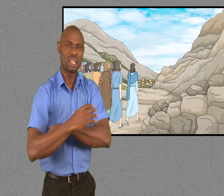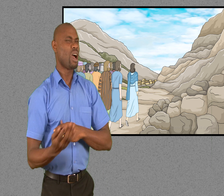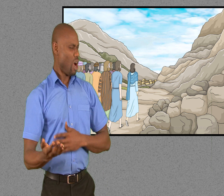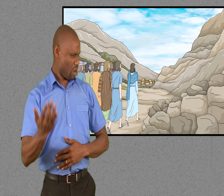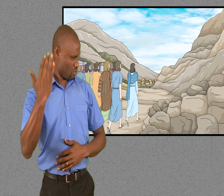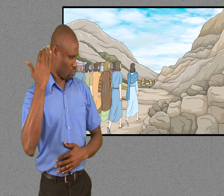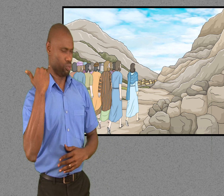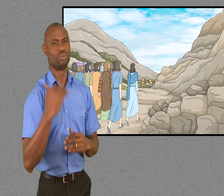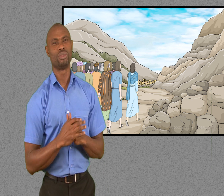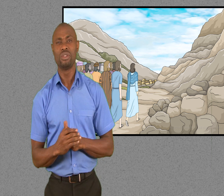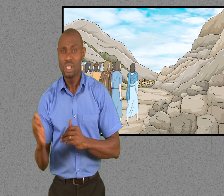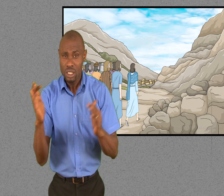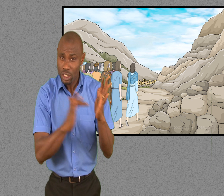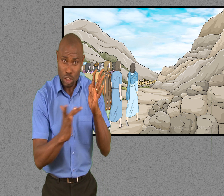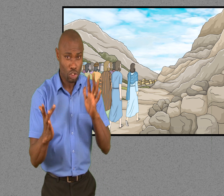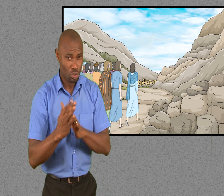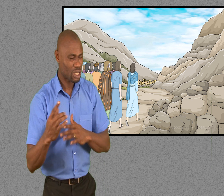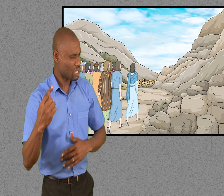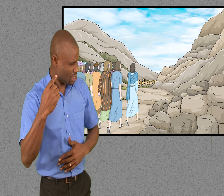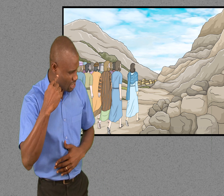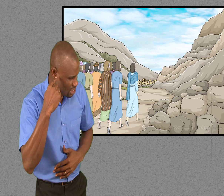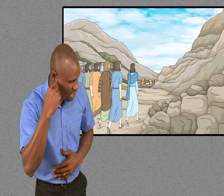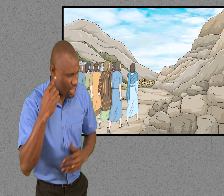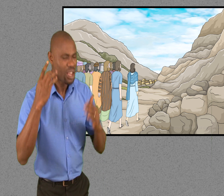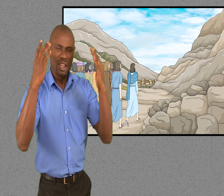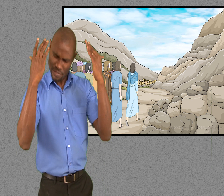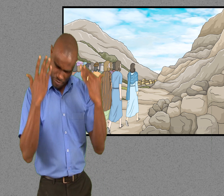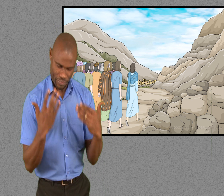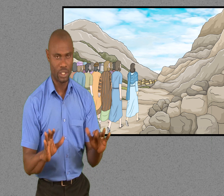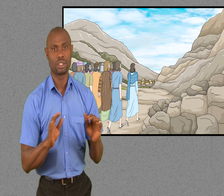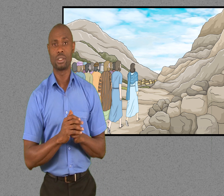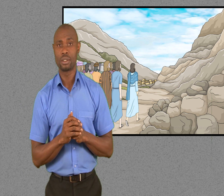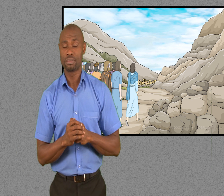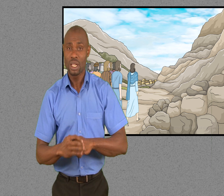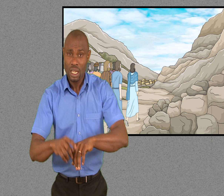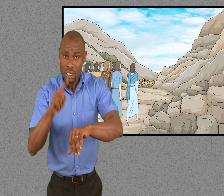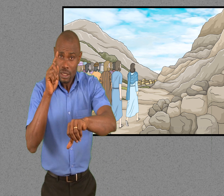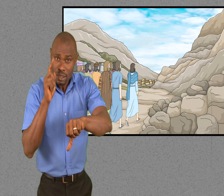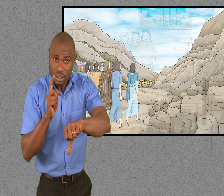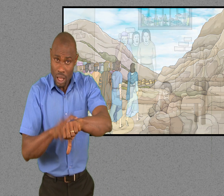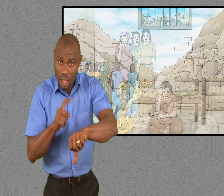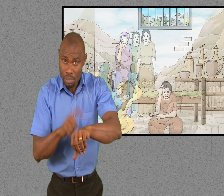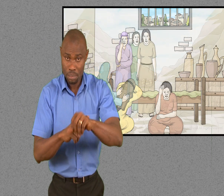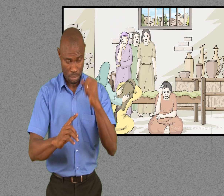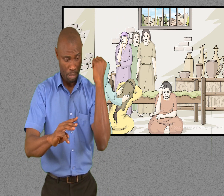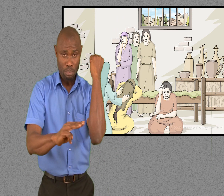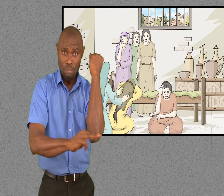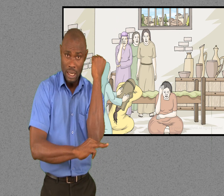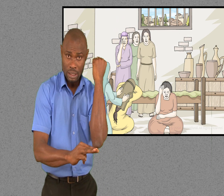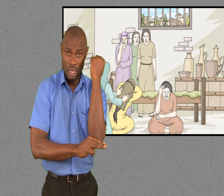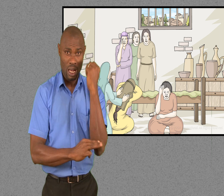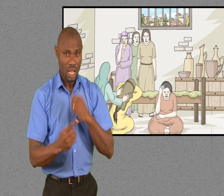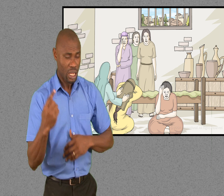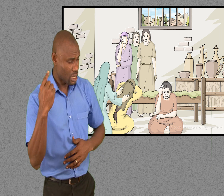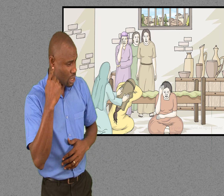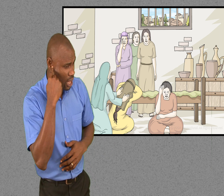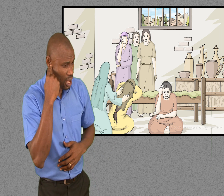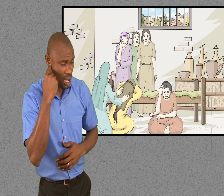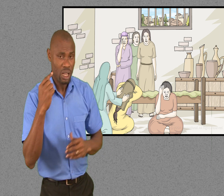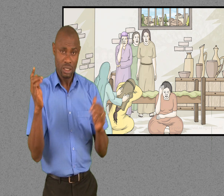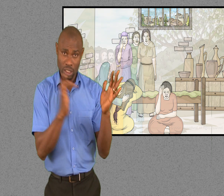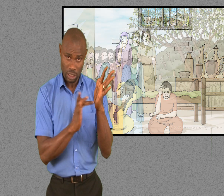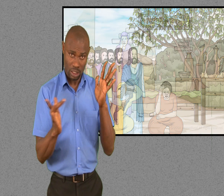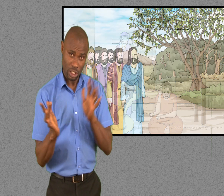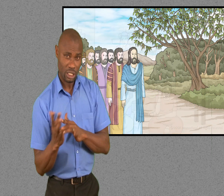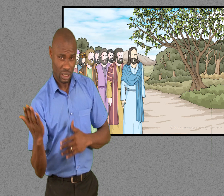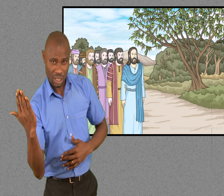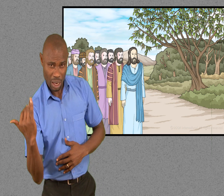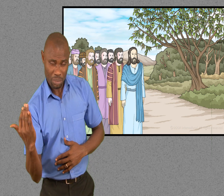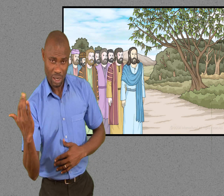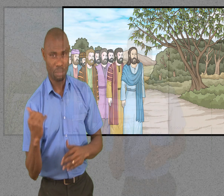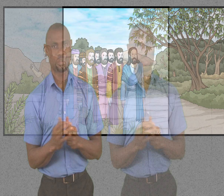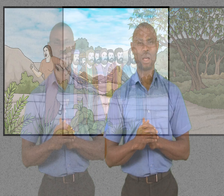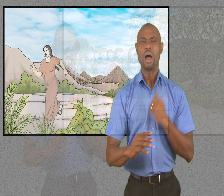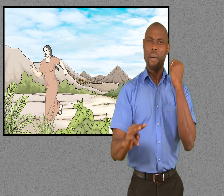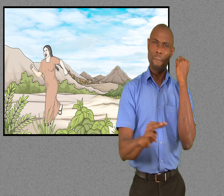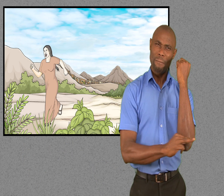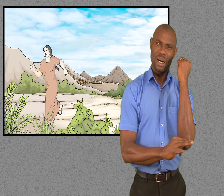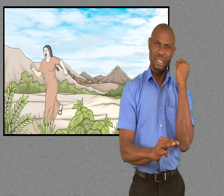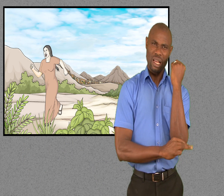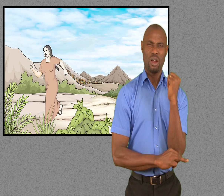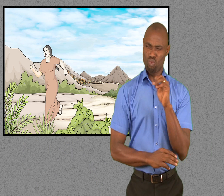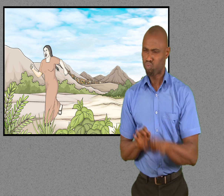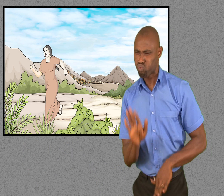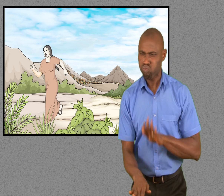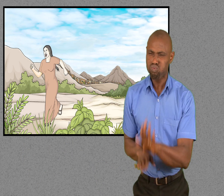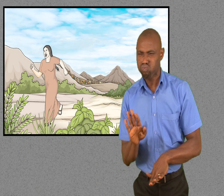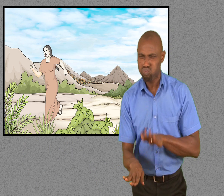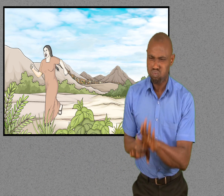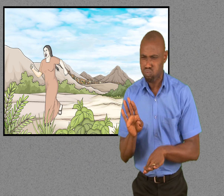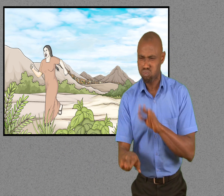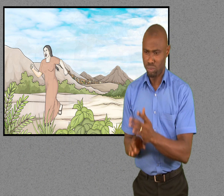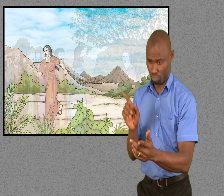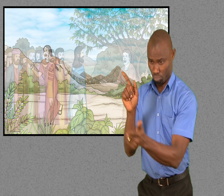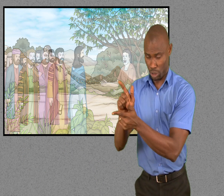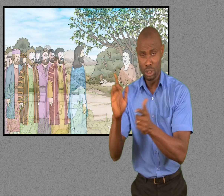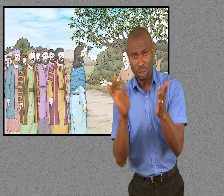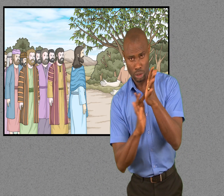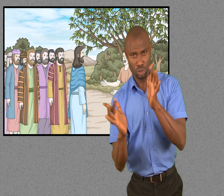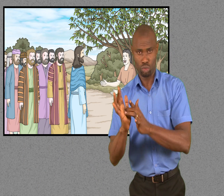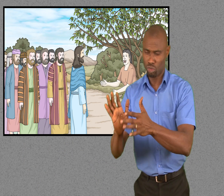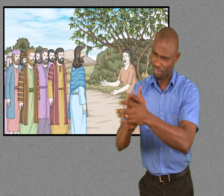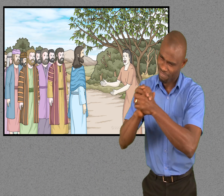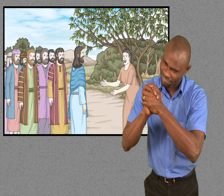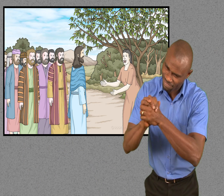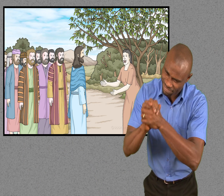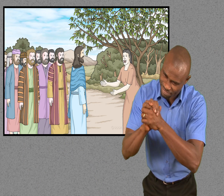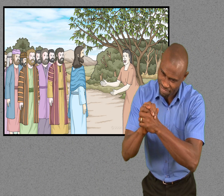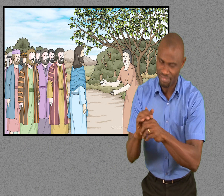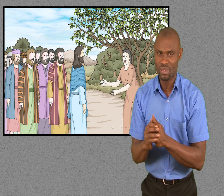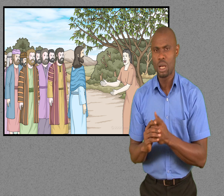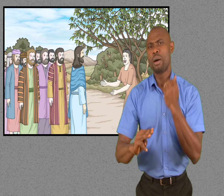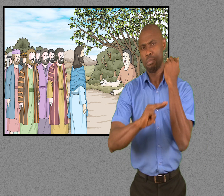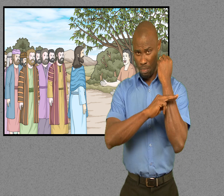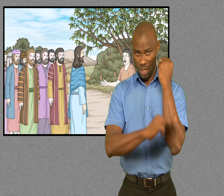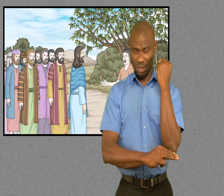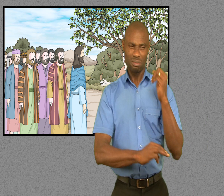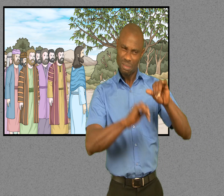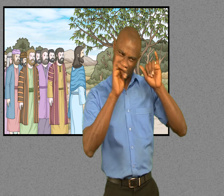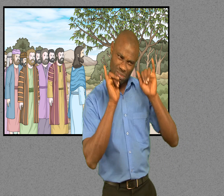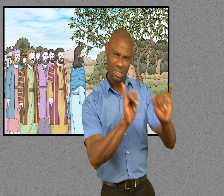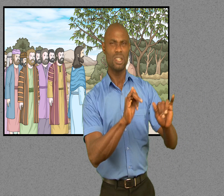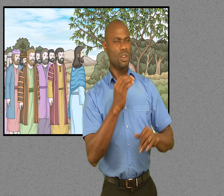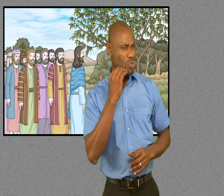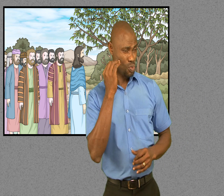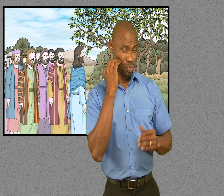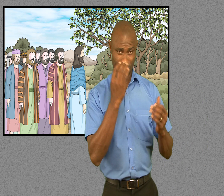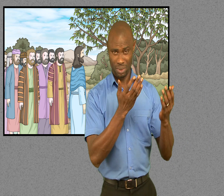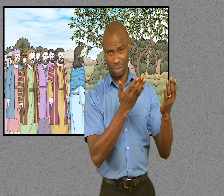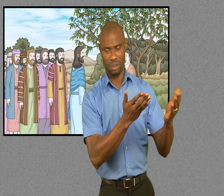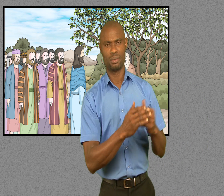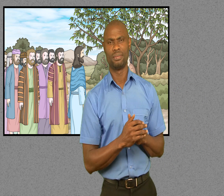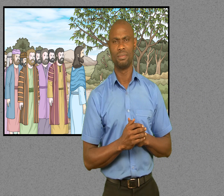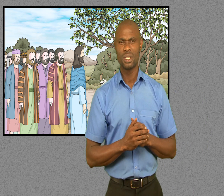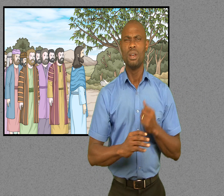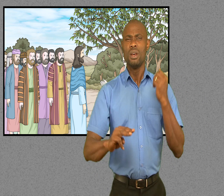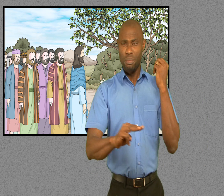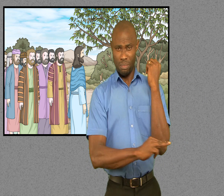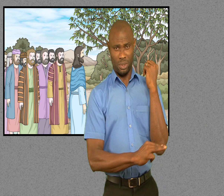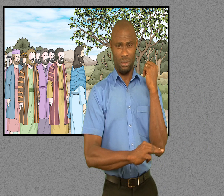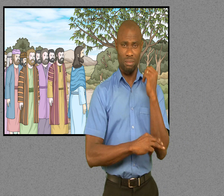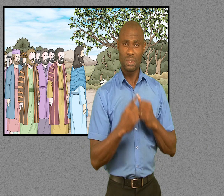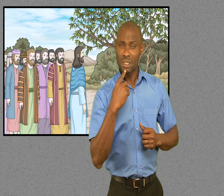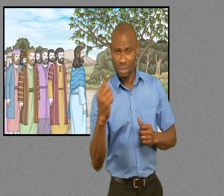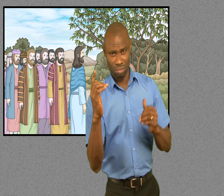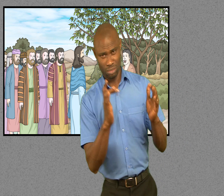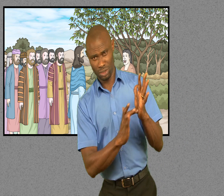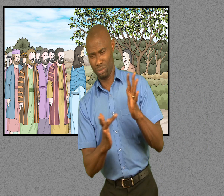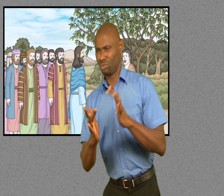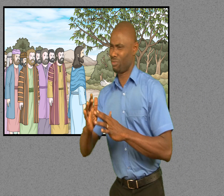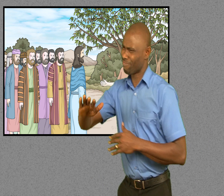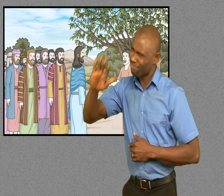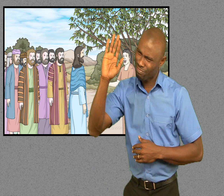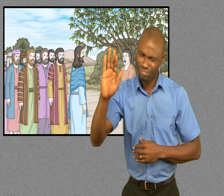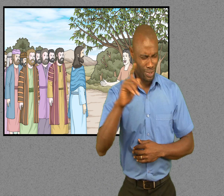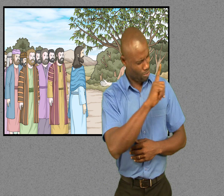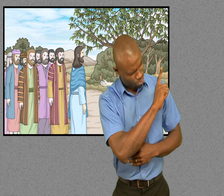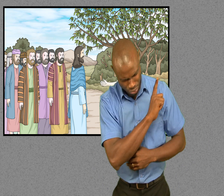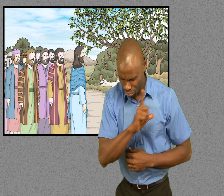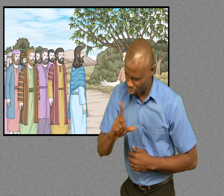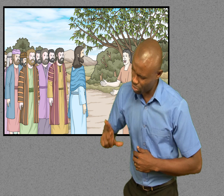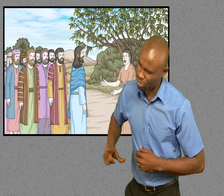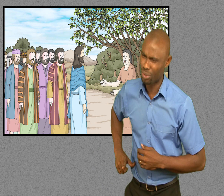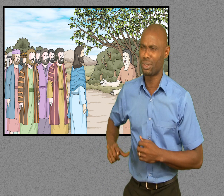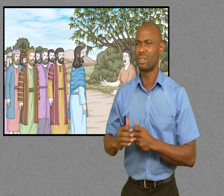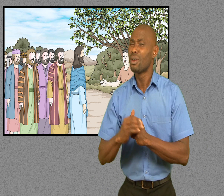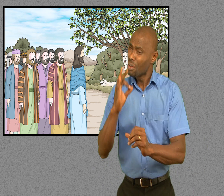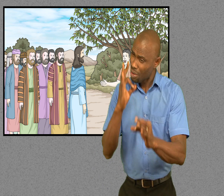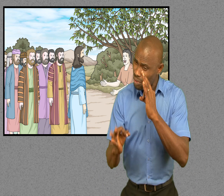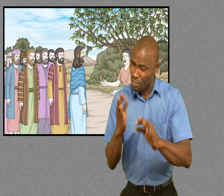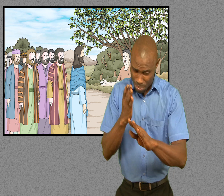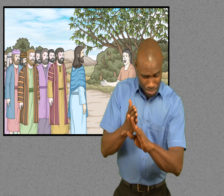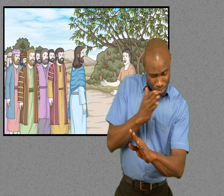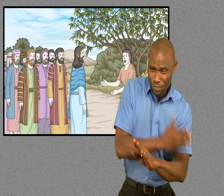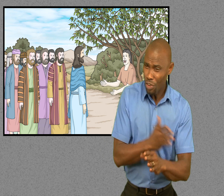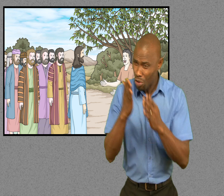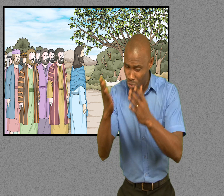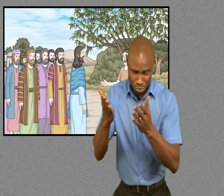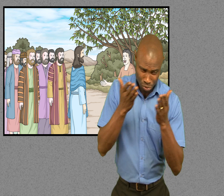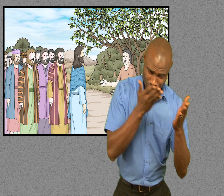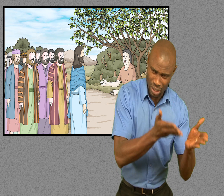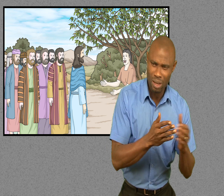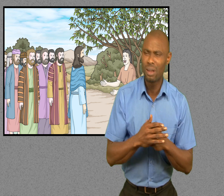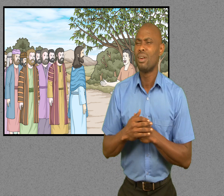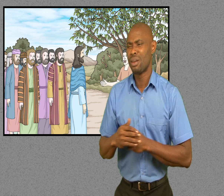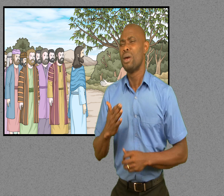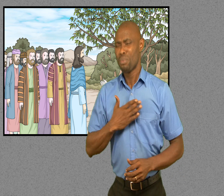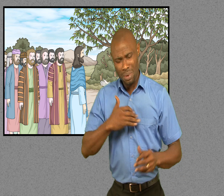Martha said to Jesus, “Lord, if You had been here, my brother would not have died.